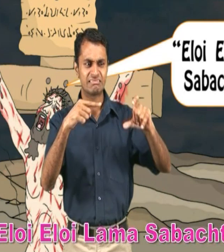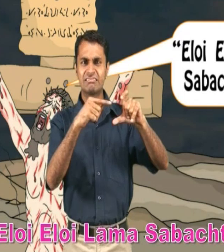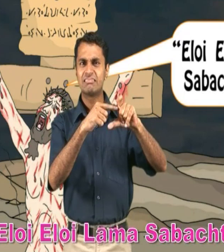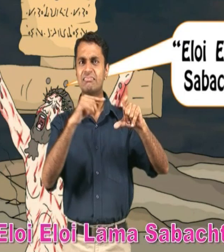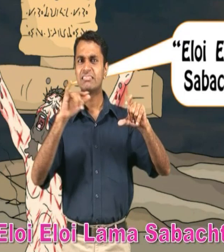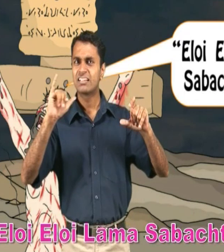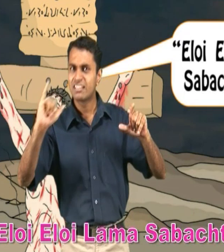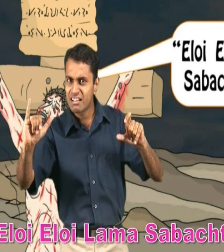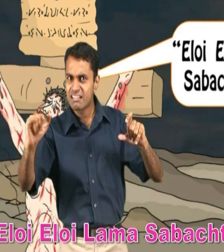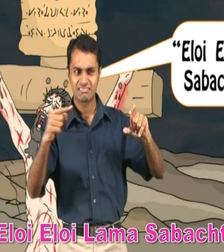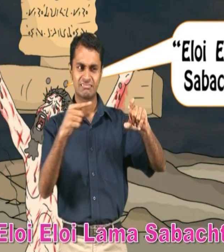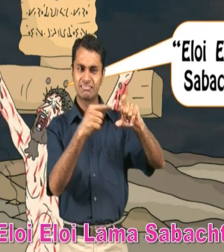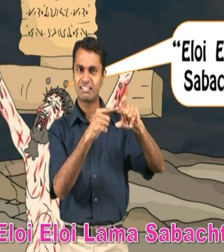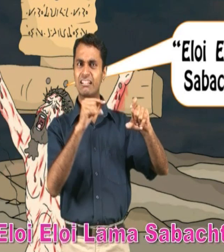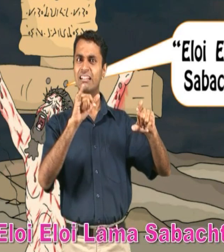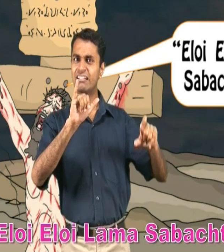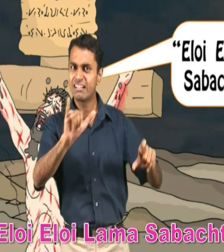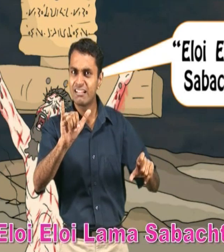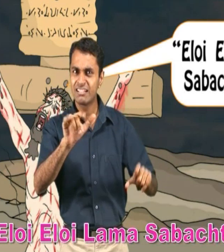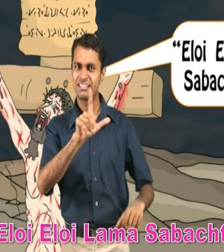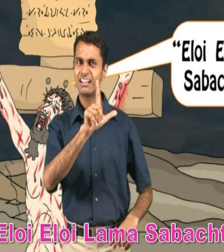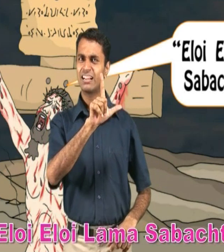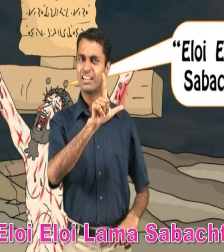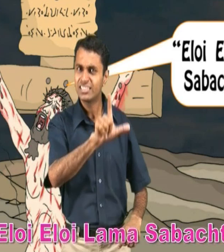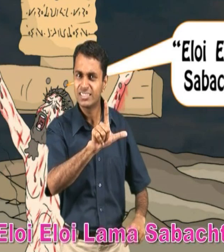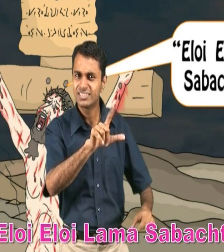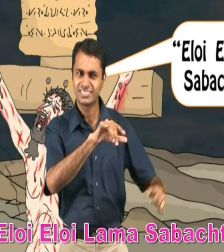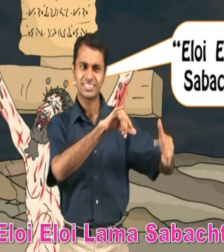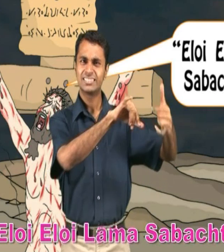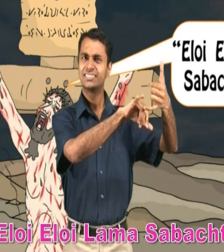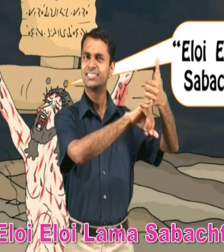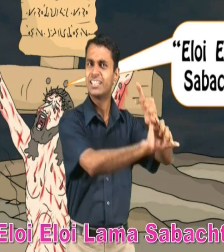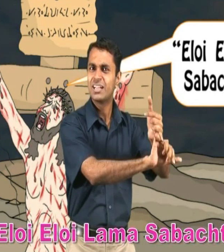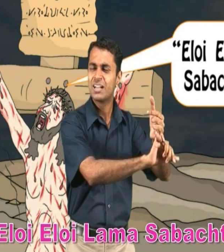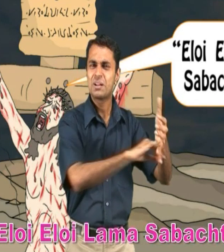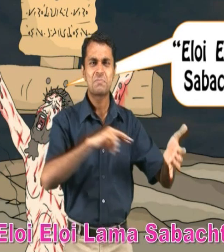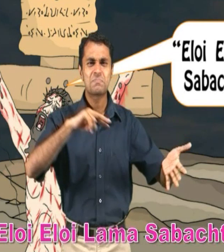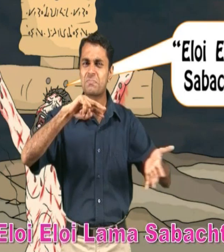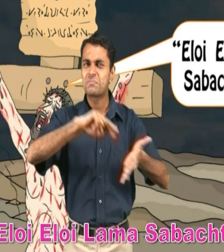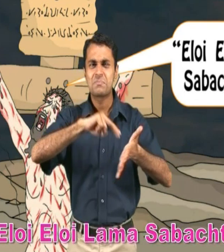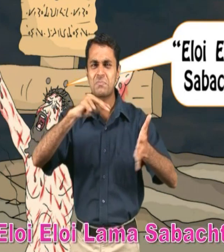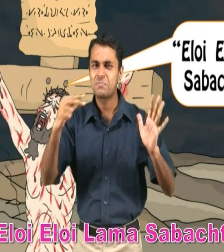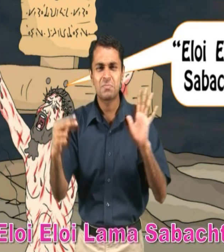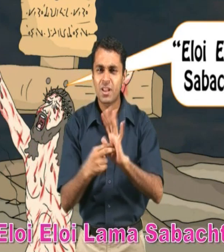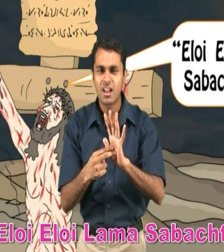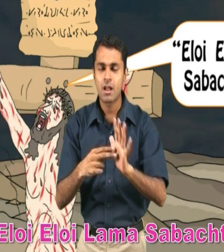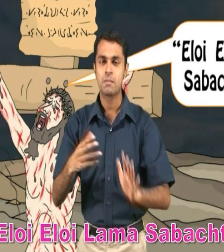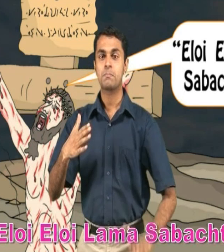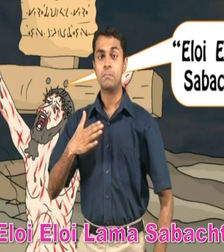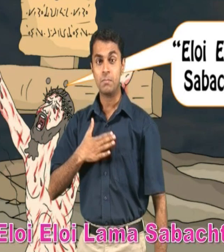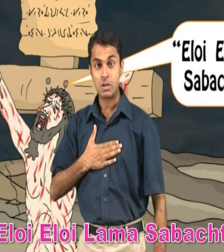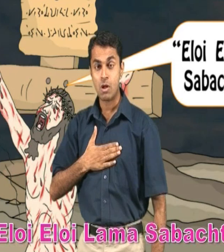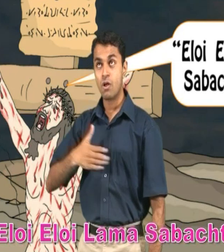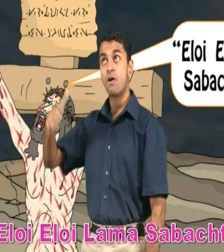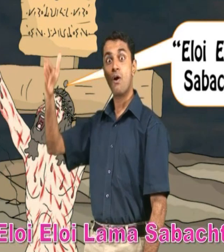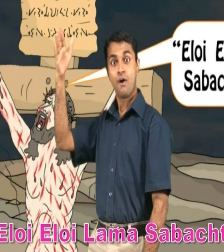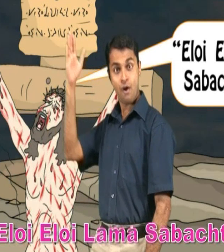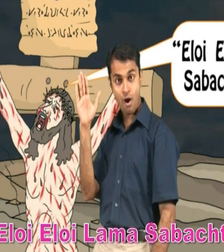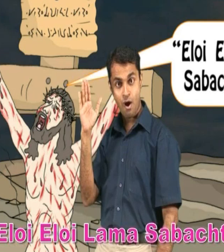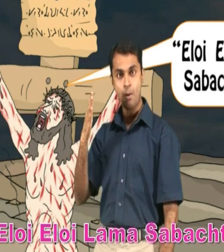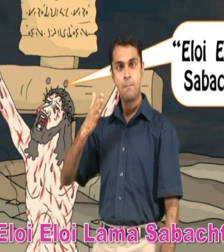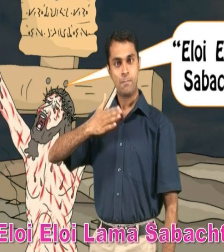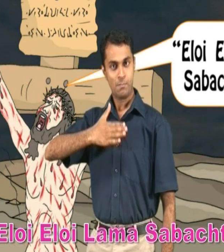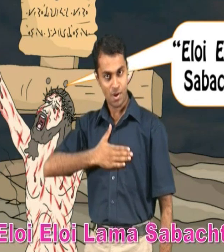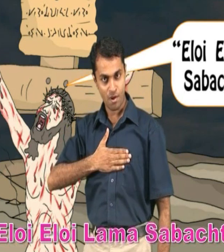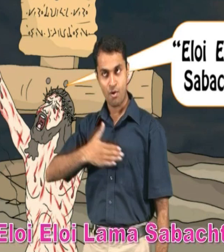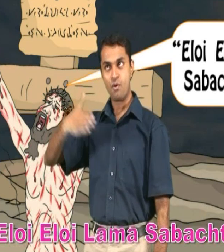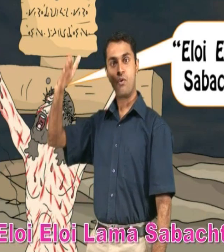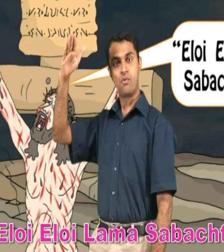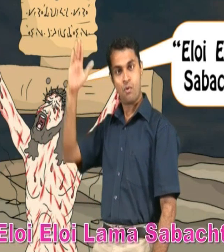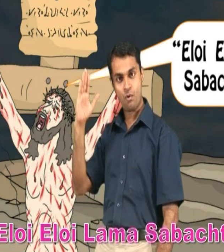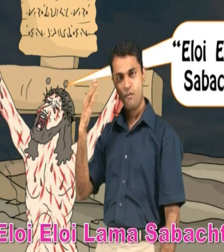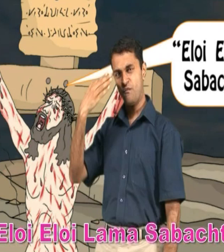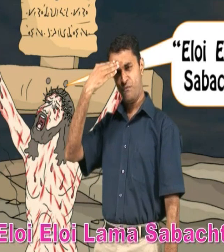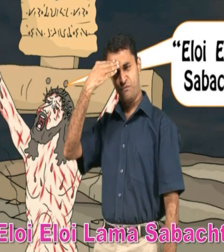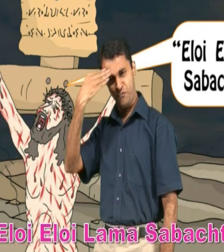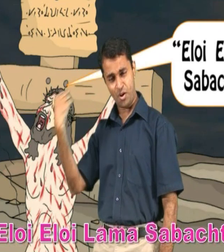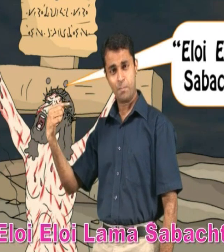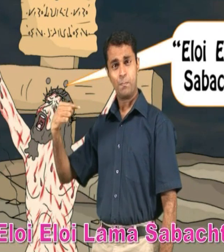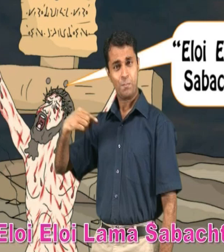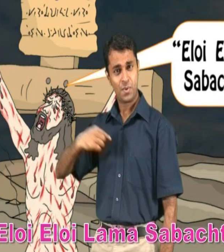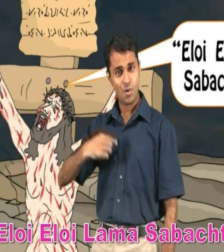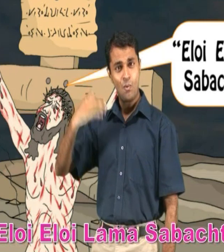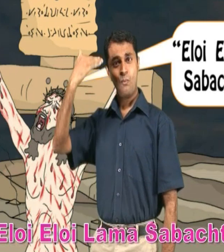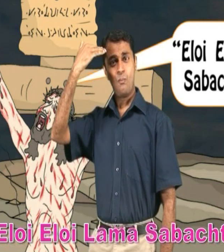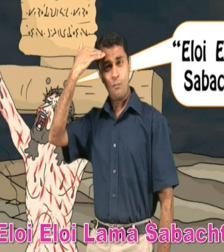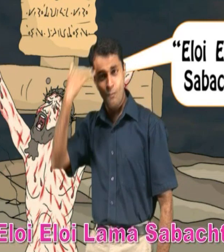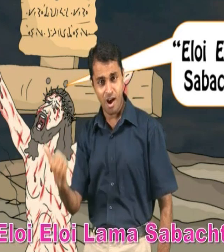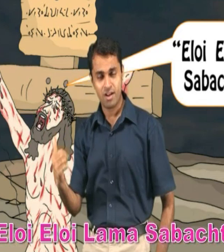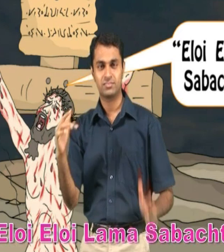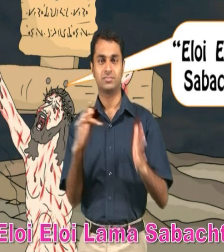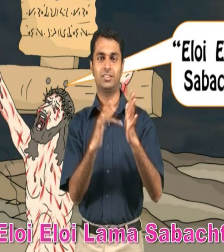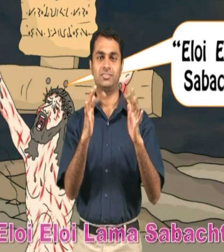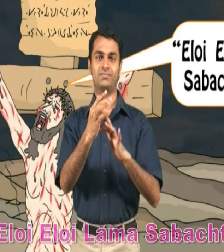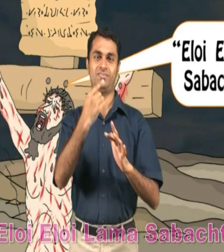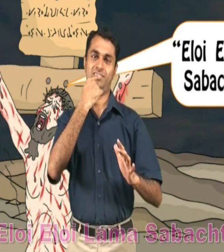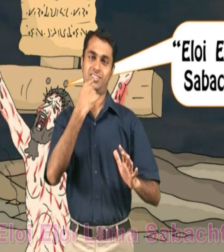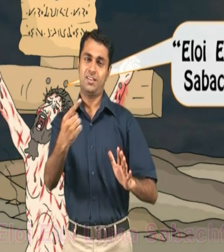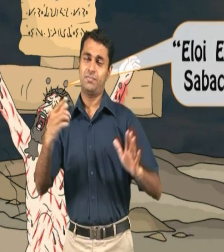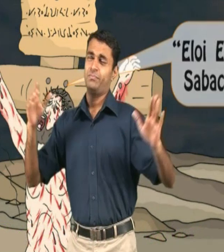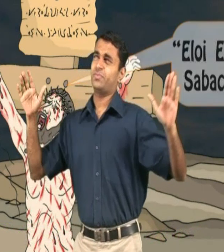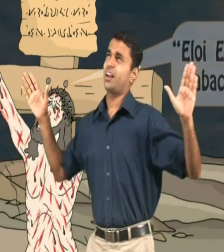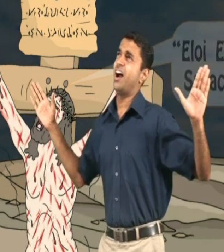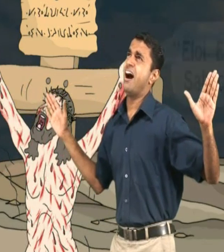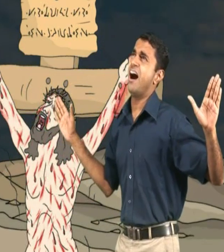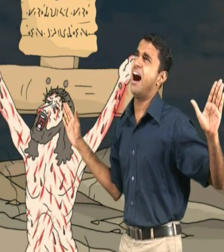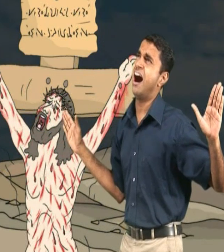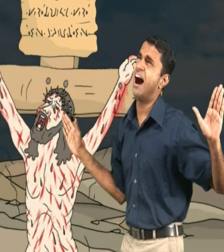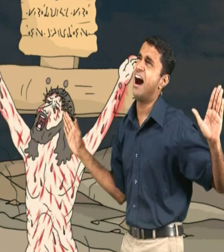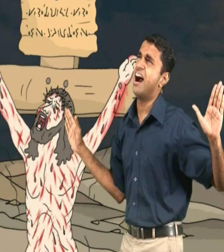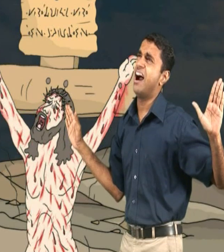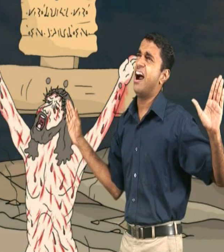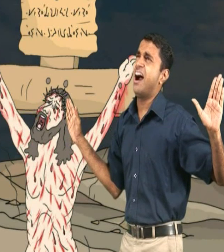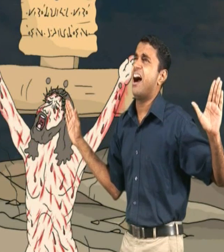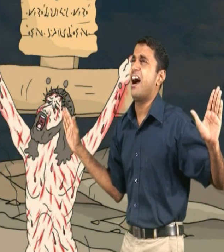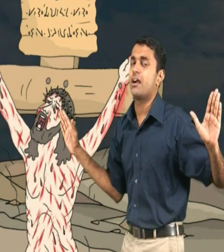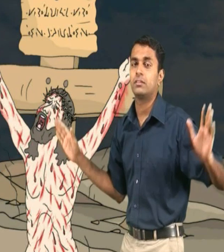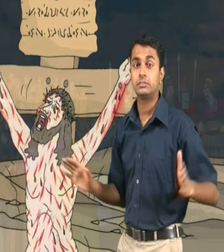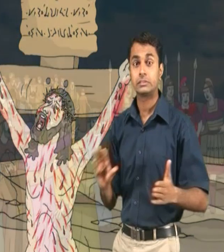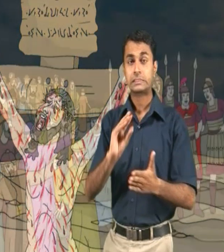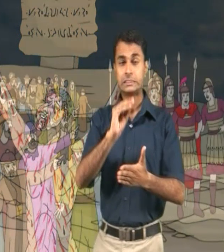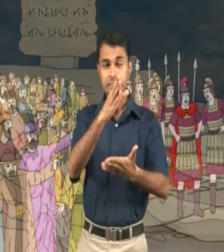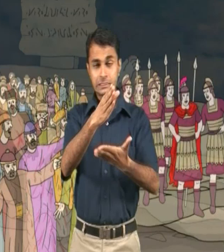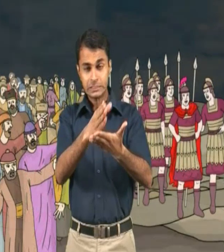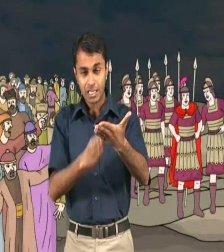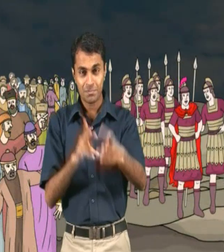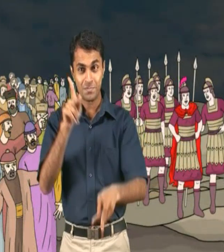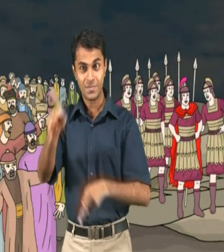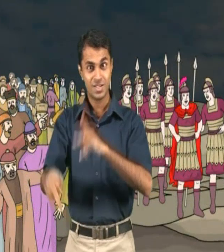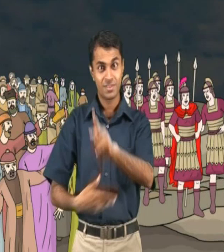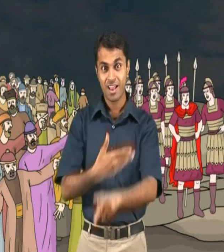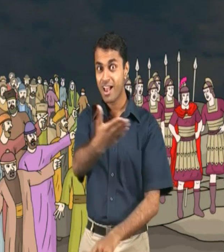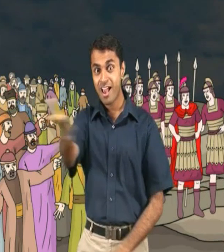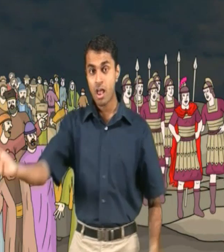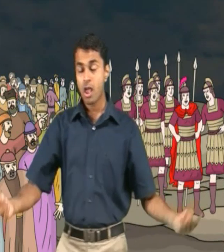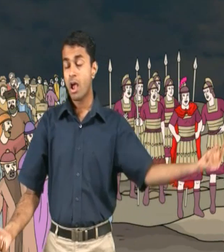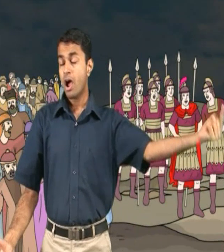which means, “My God, My God, why have You forsaken Me?”